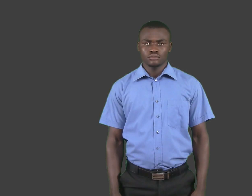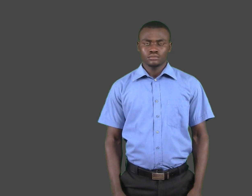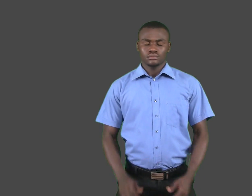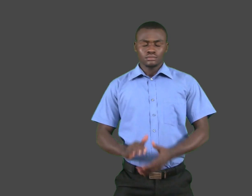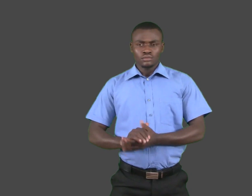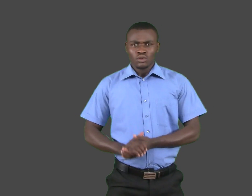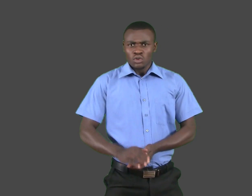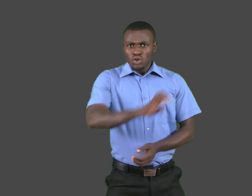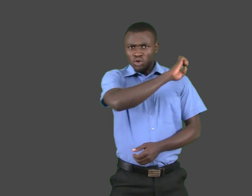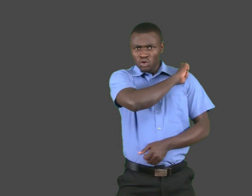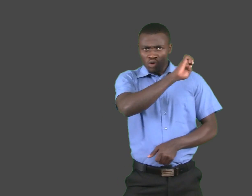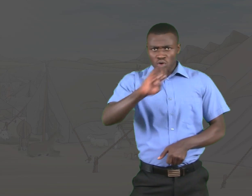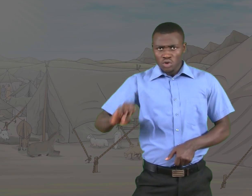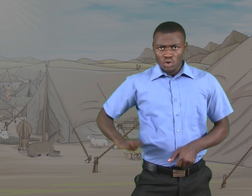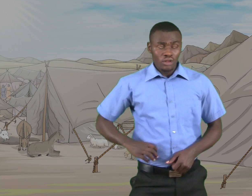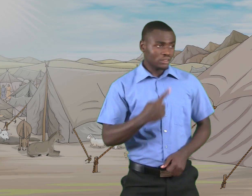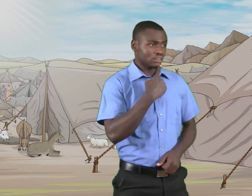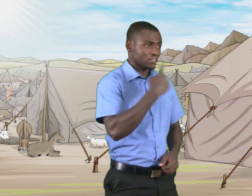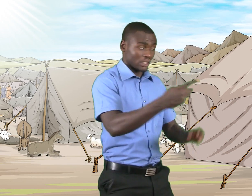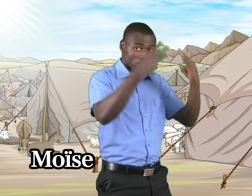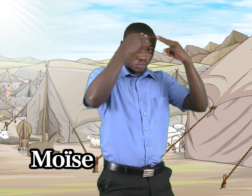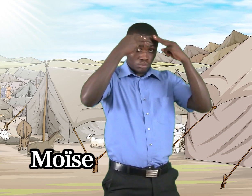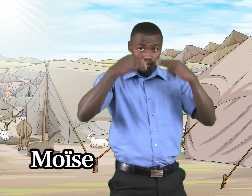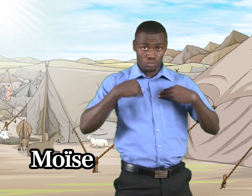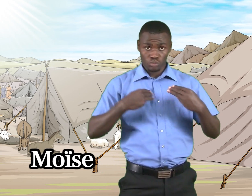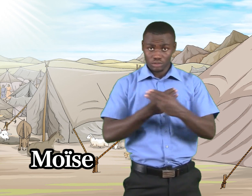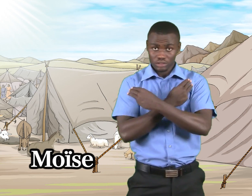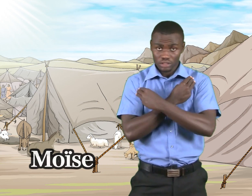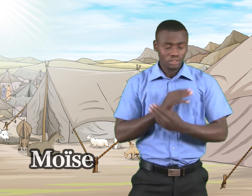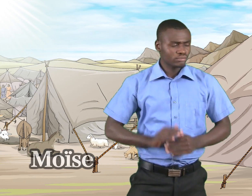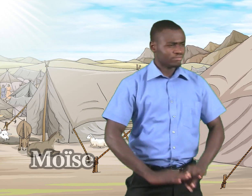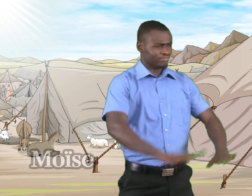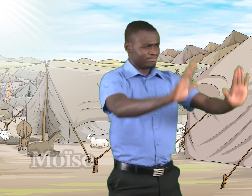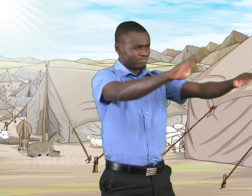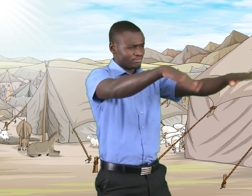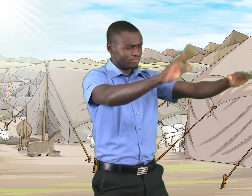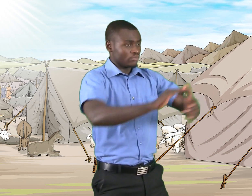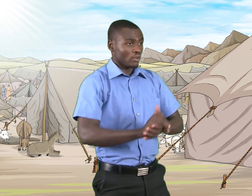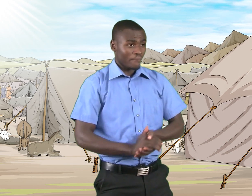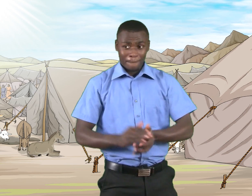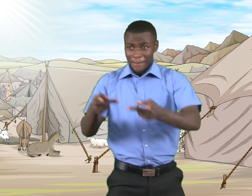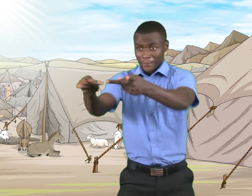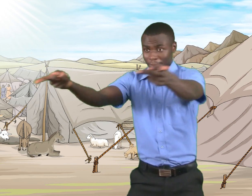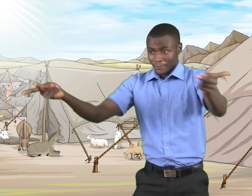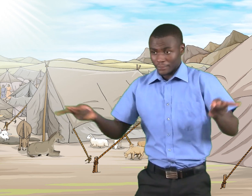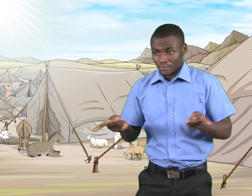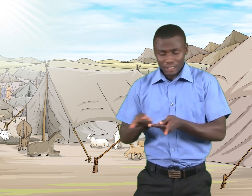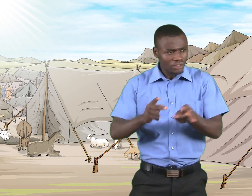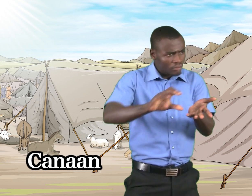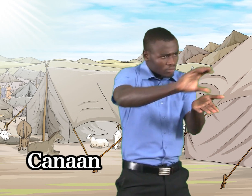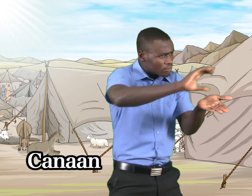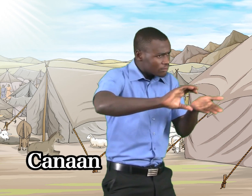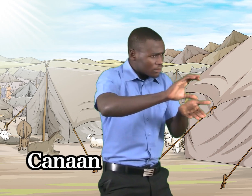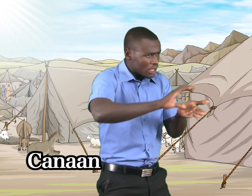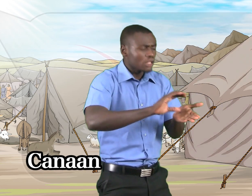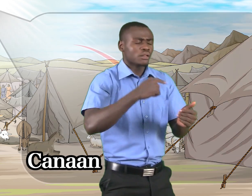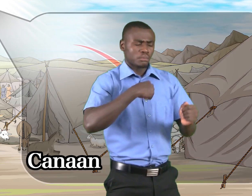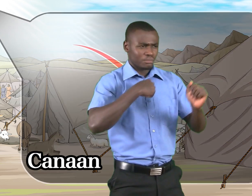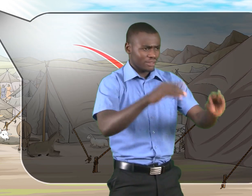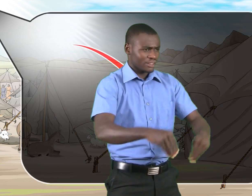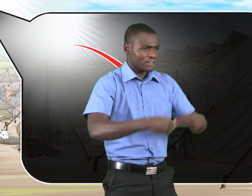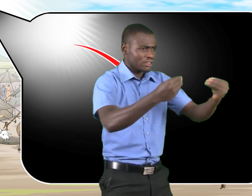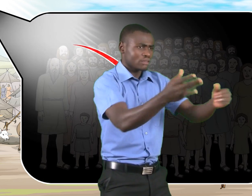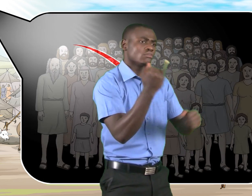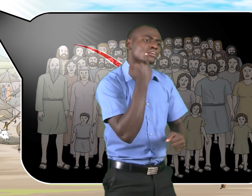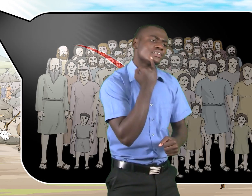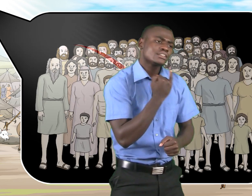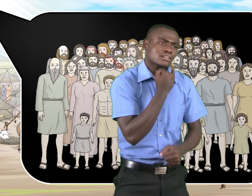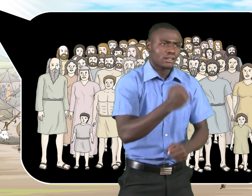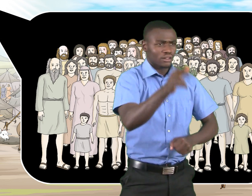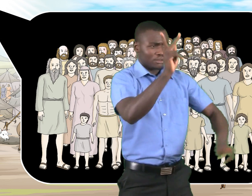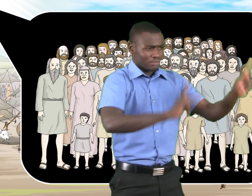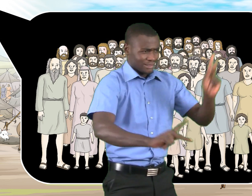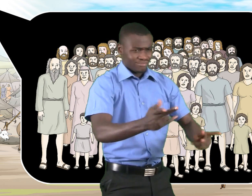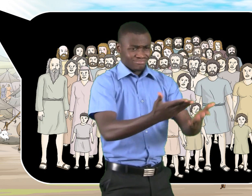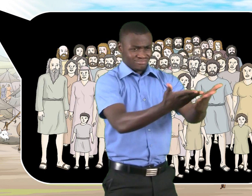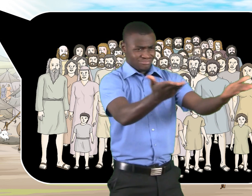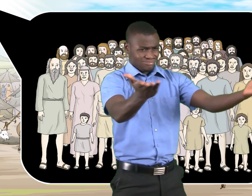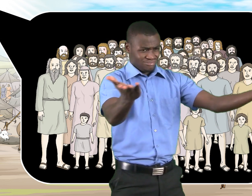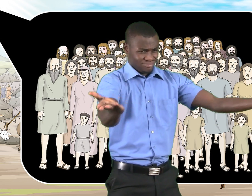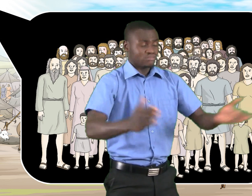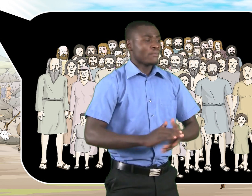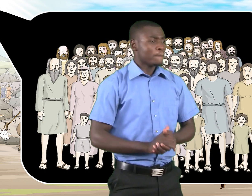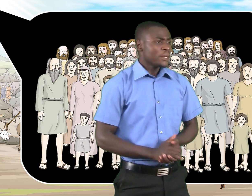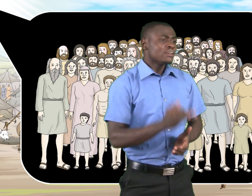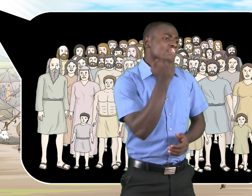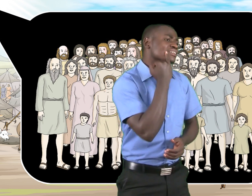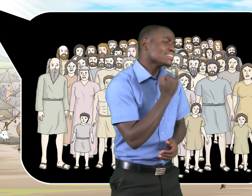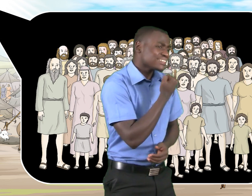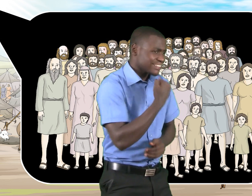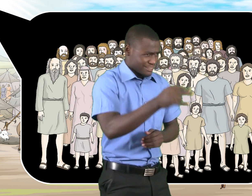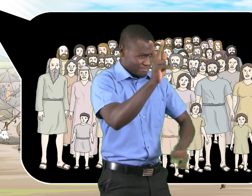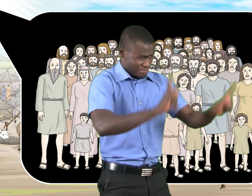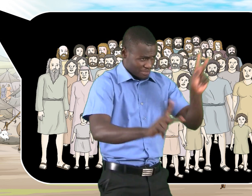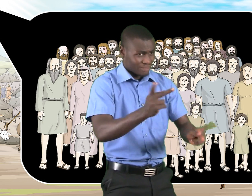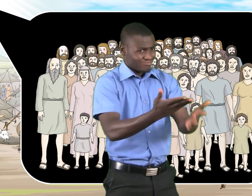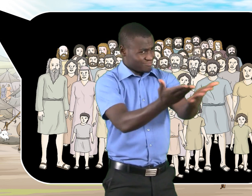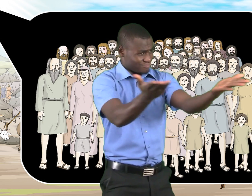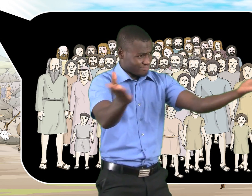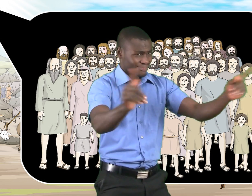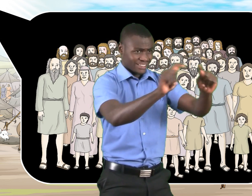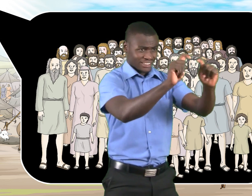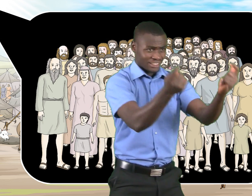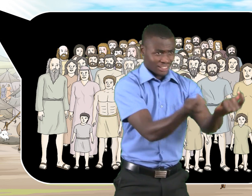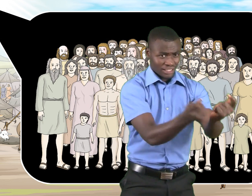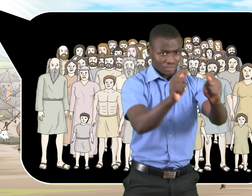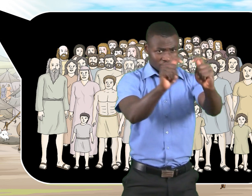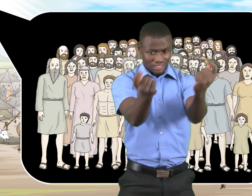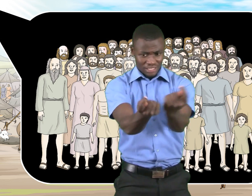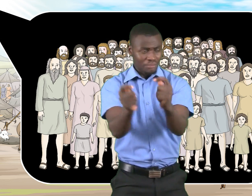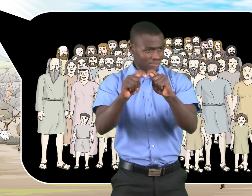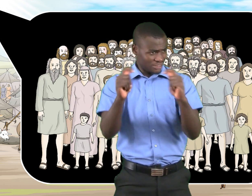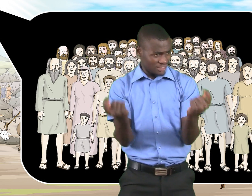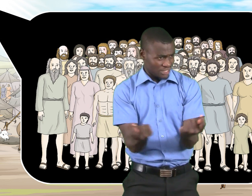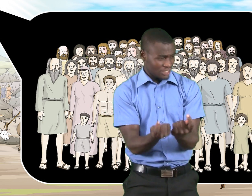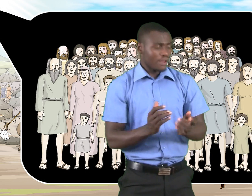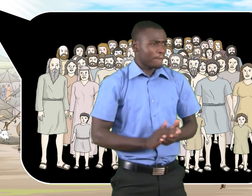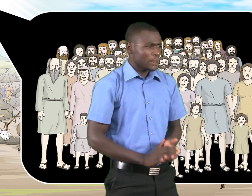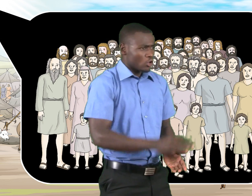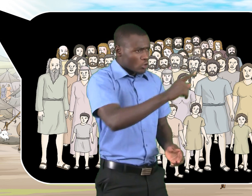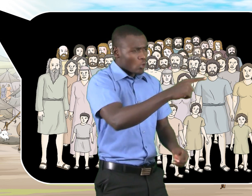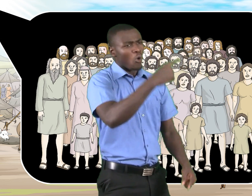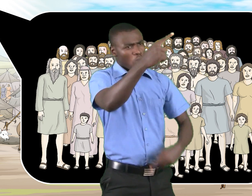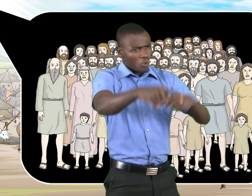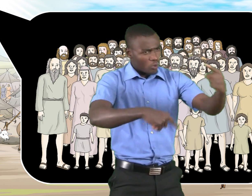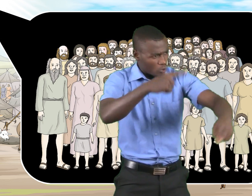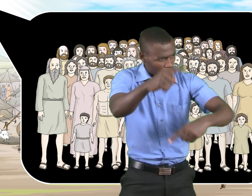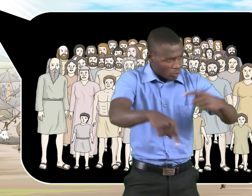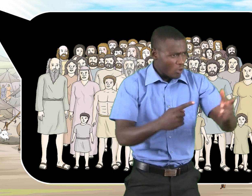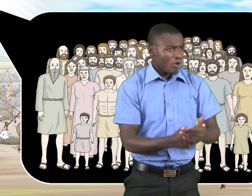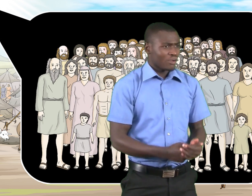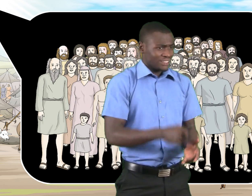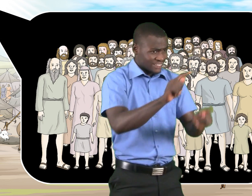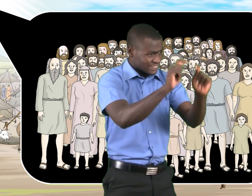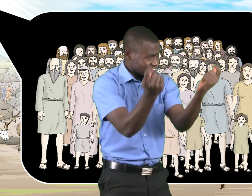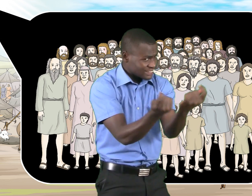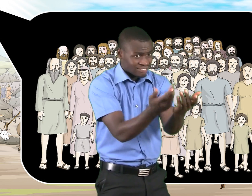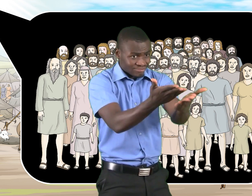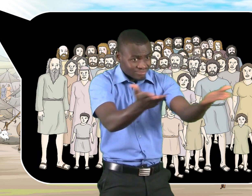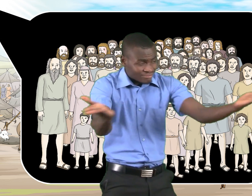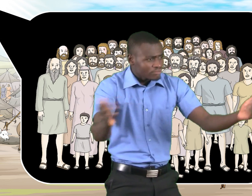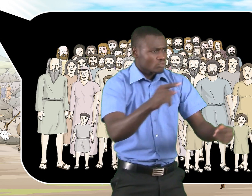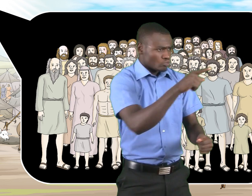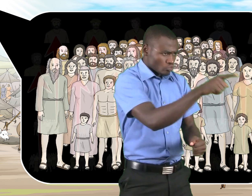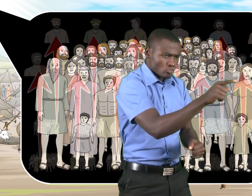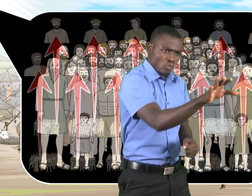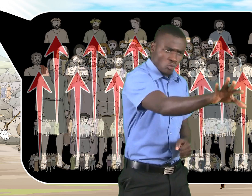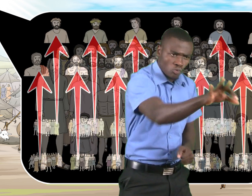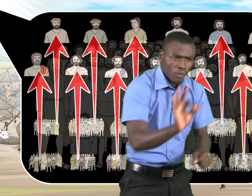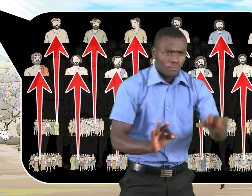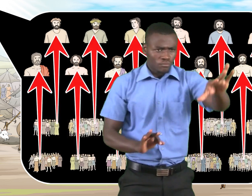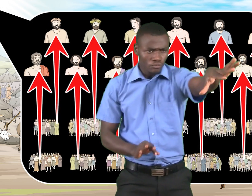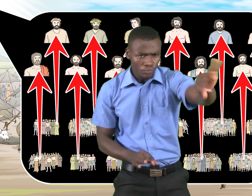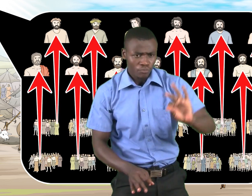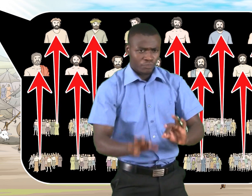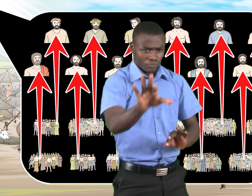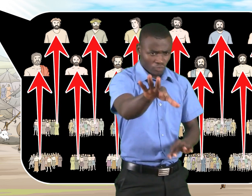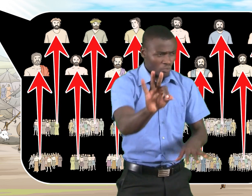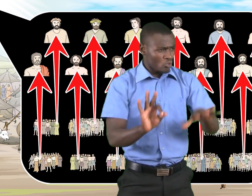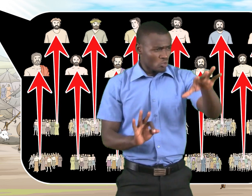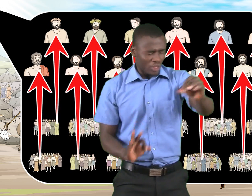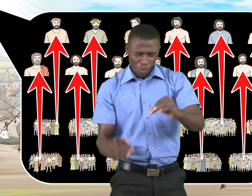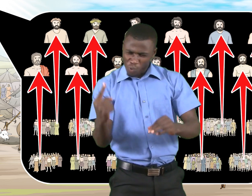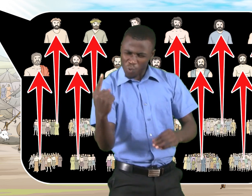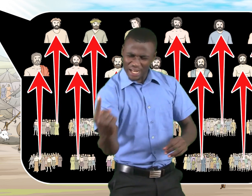And the LORD said to Moses, “Send out for yourself men to spy out the land of Canaan, which I am giving to the Israelites.